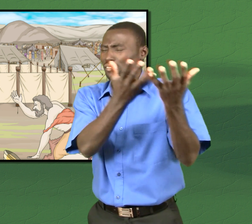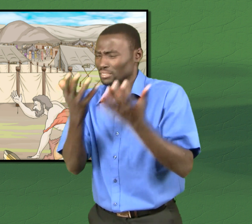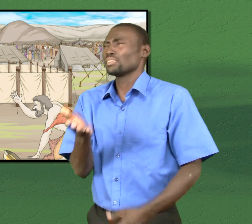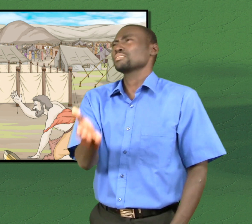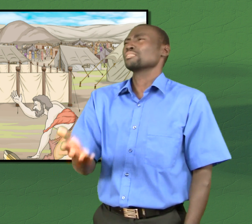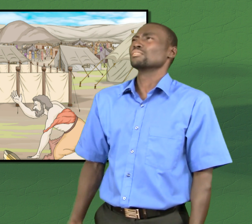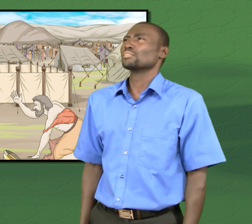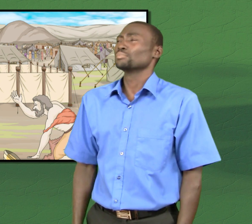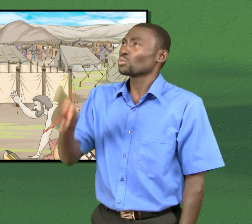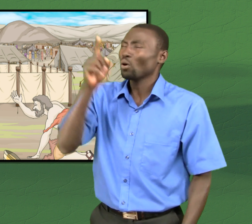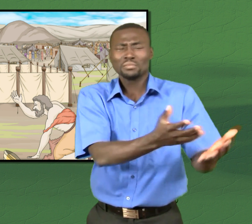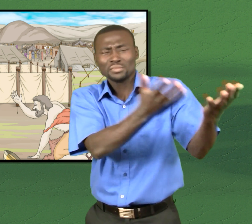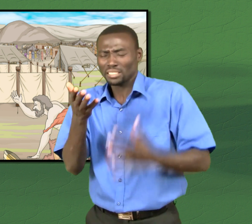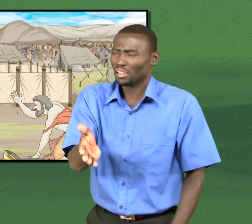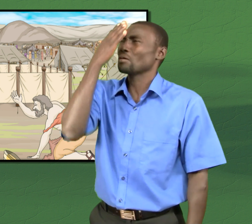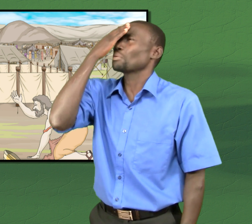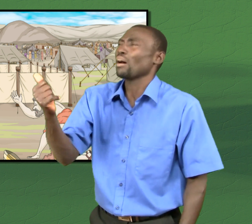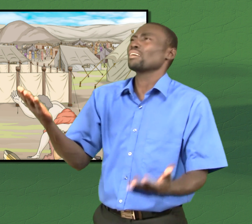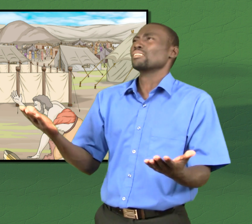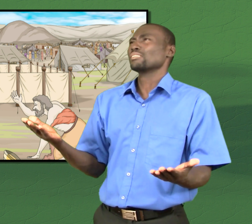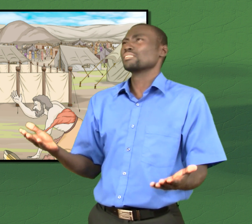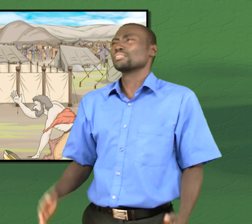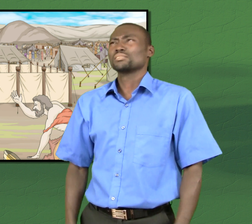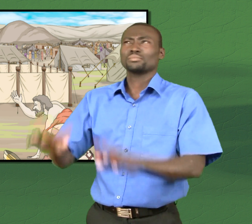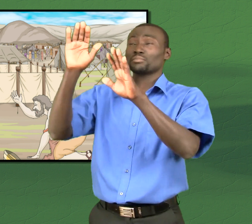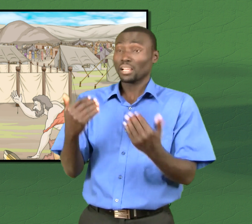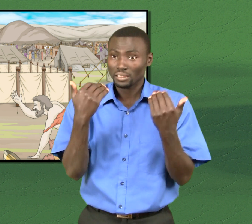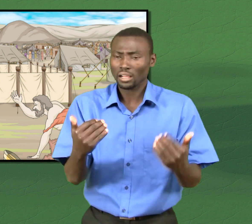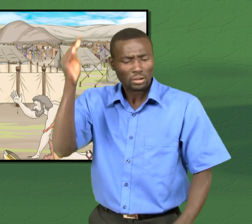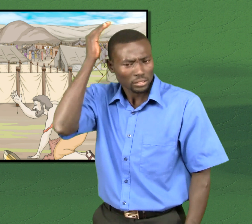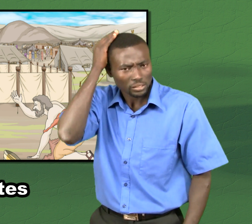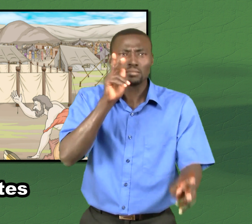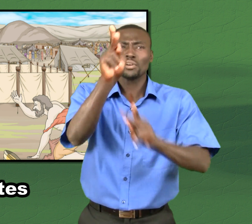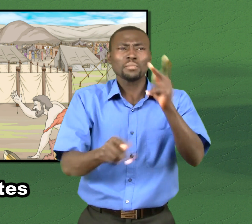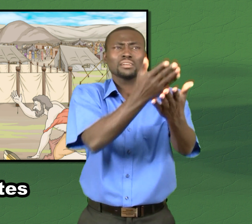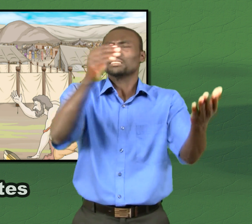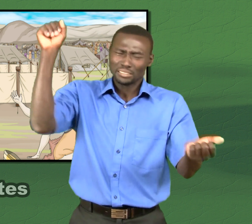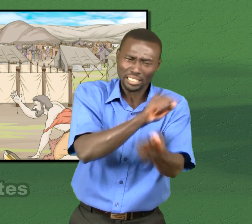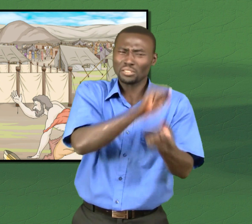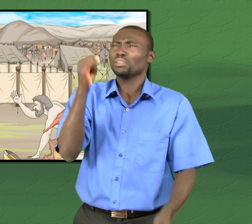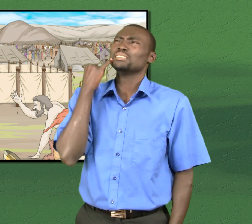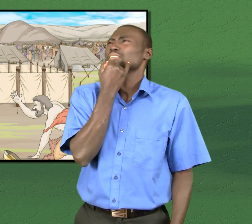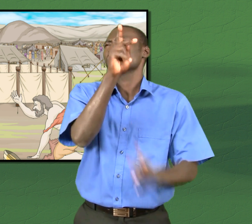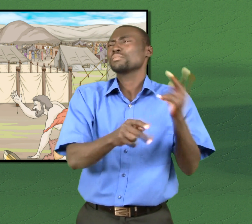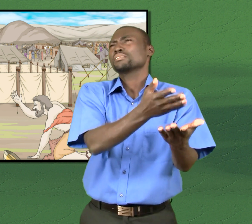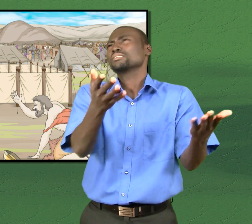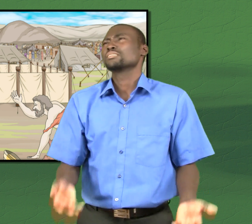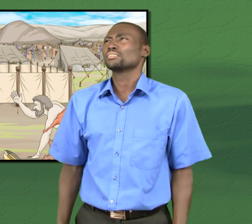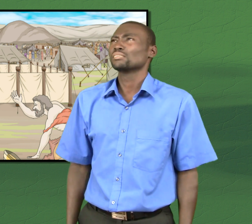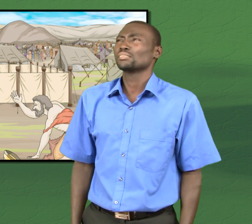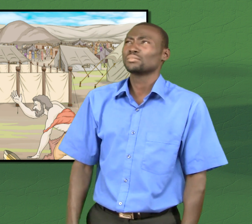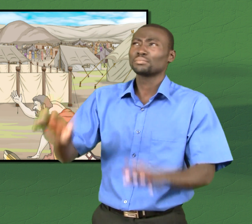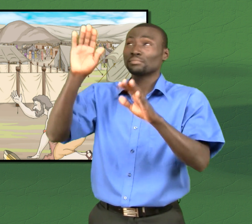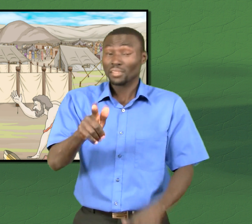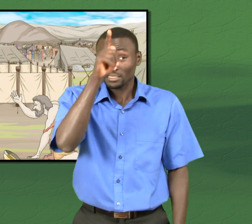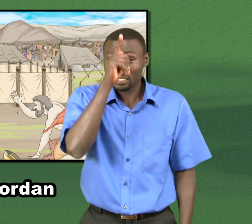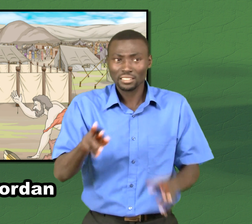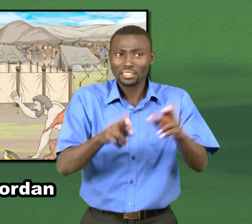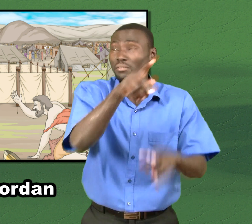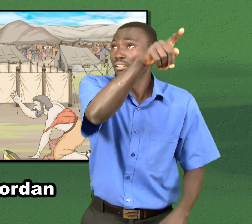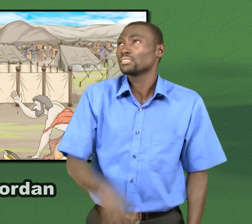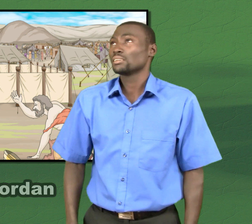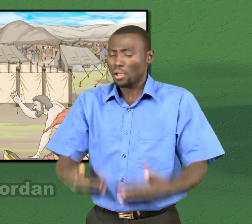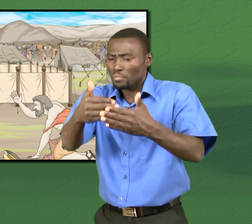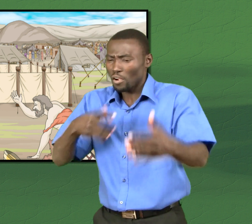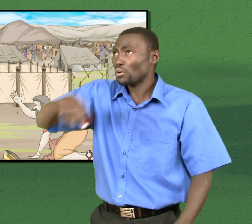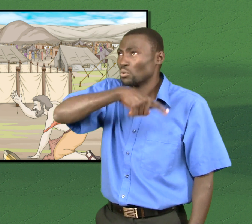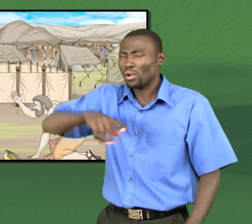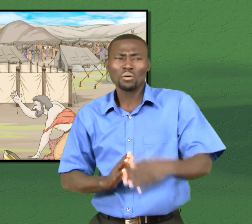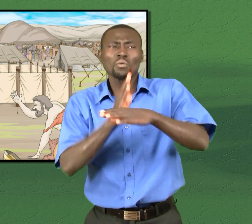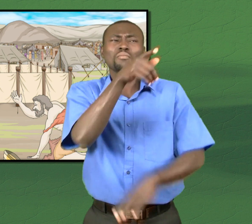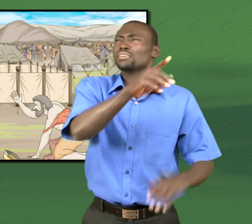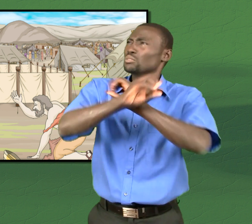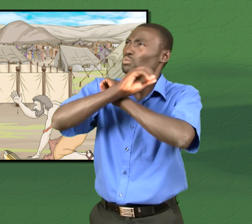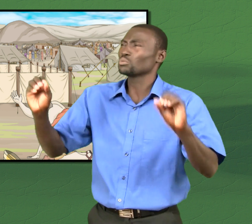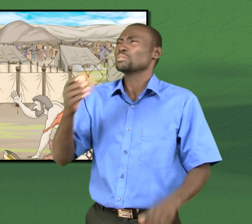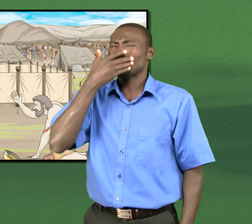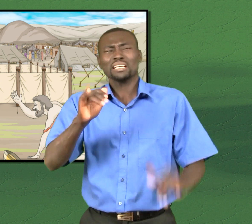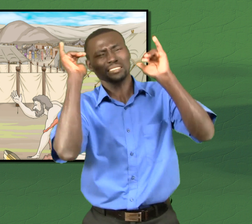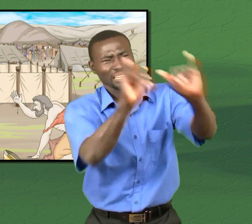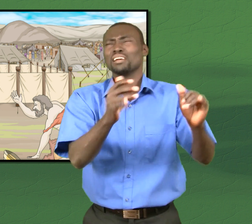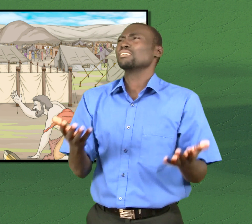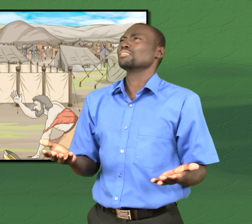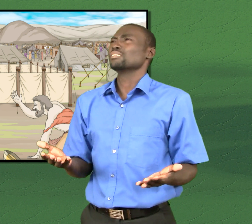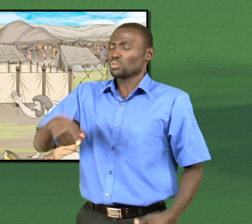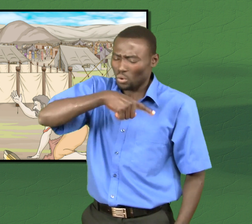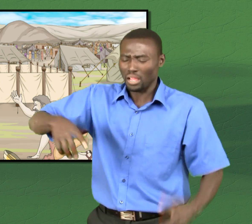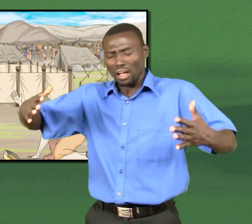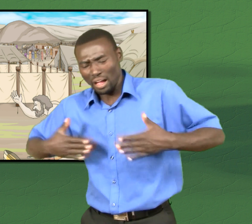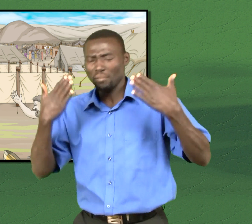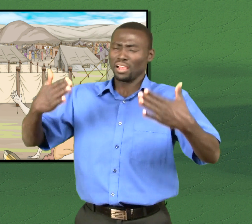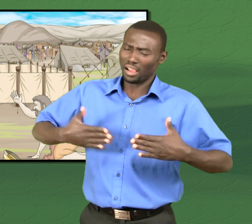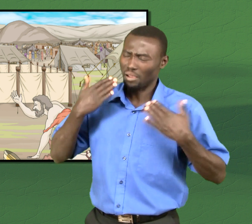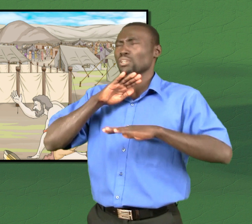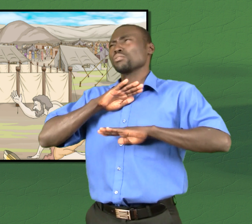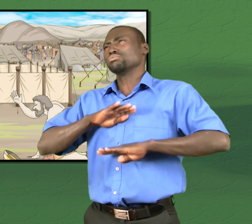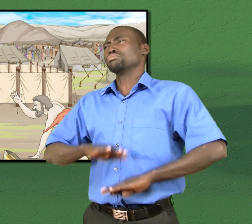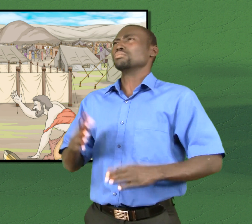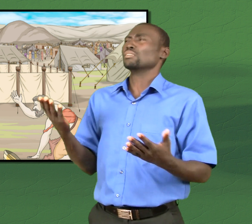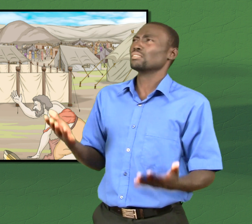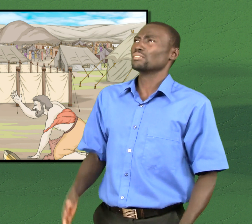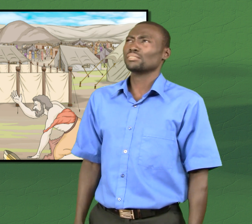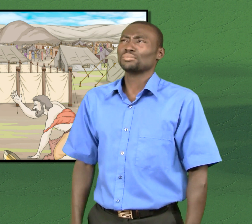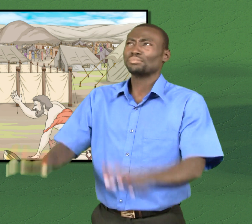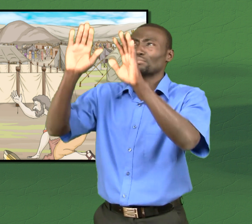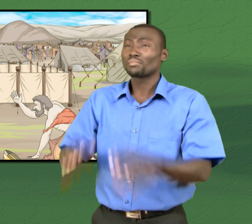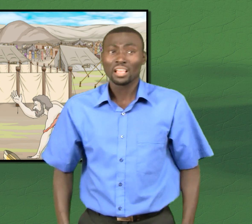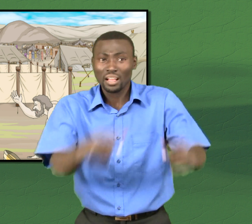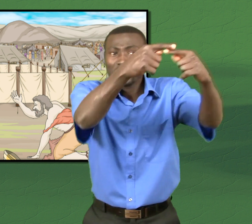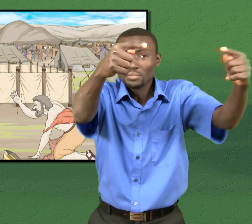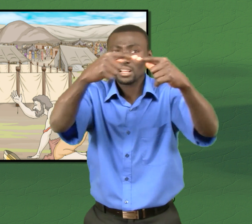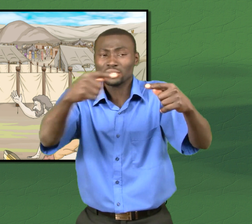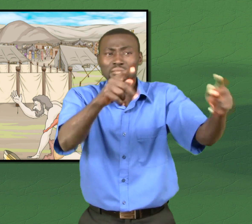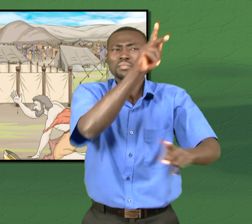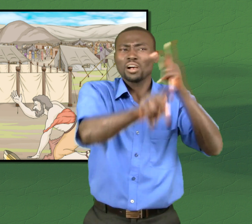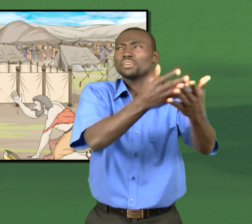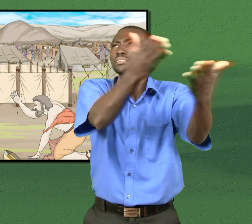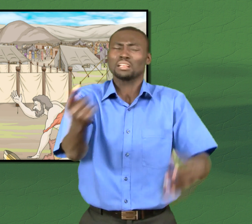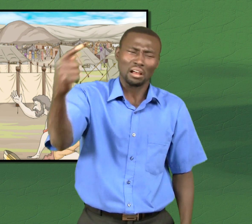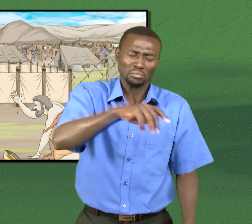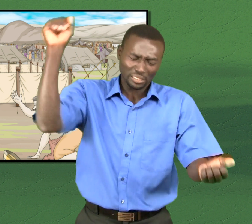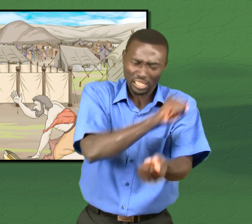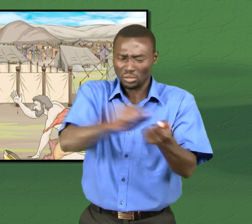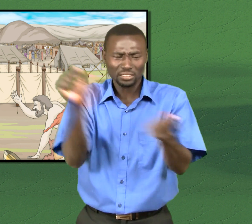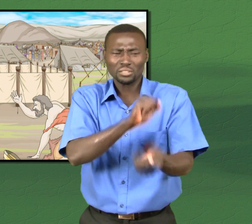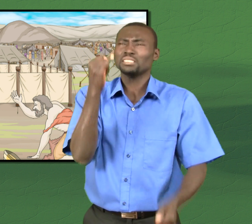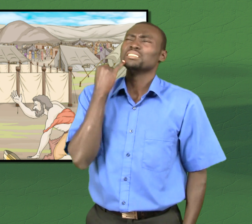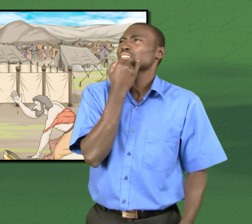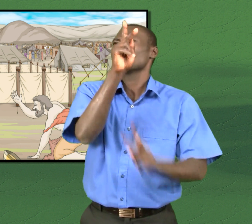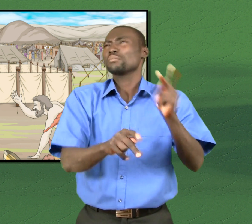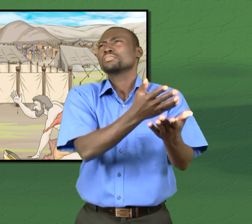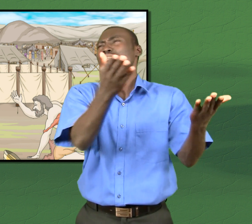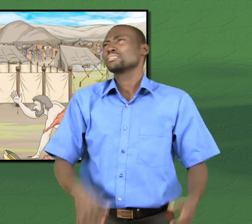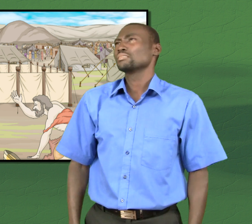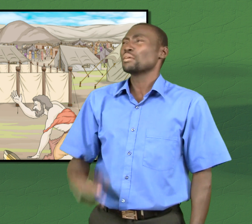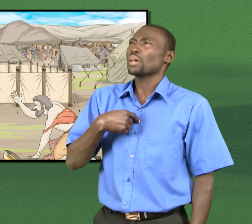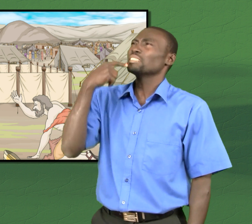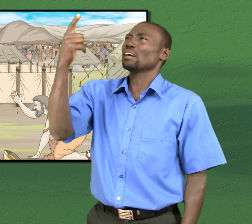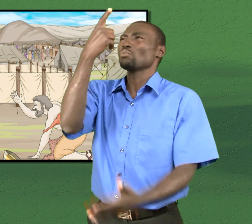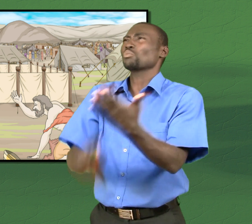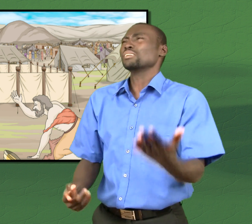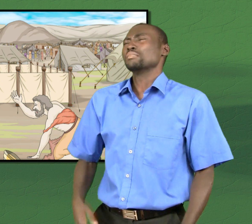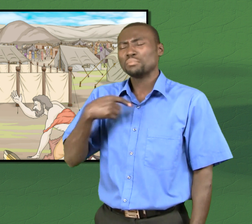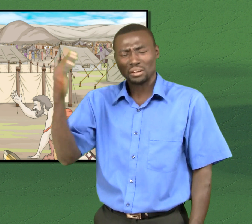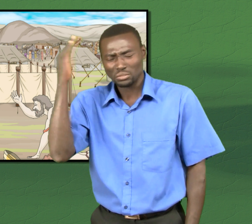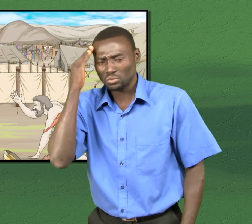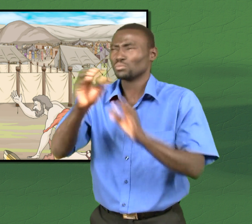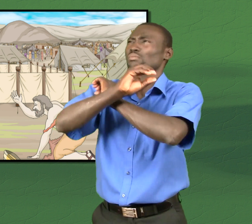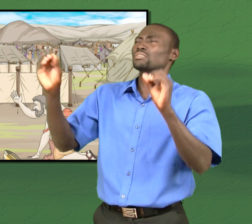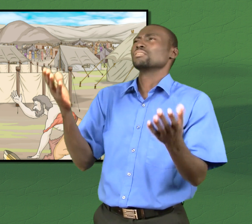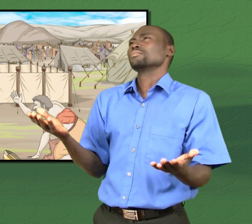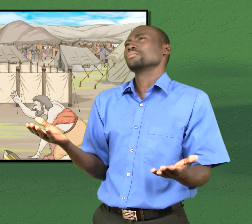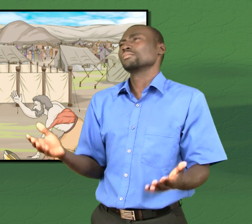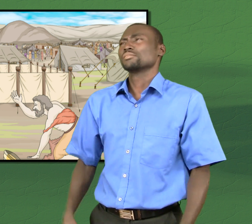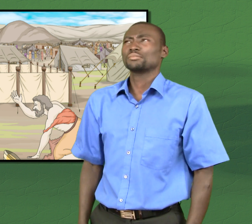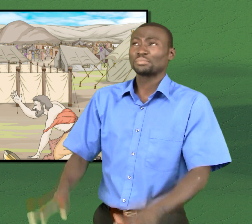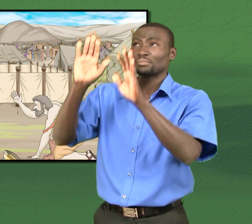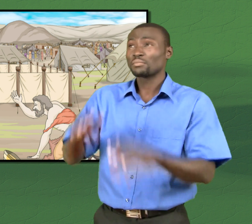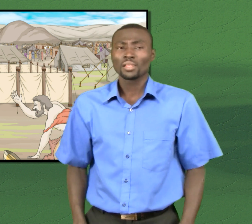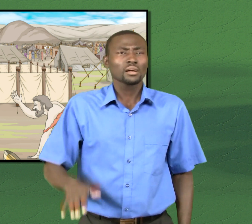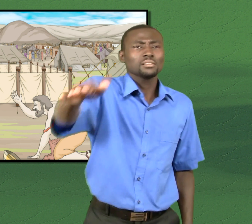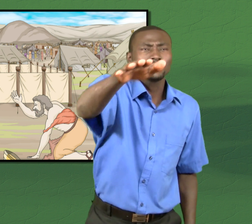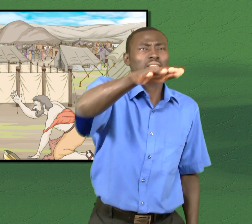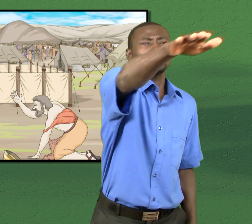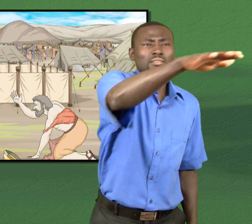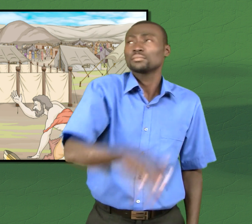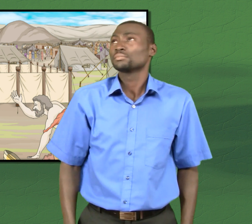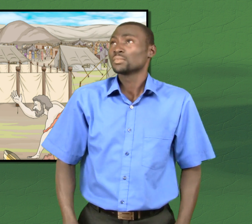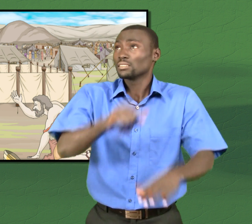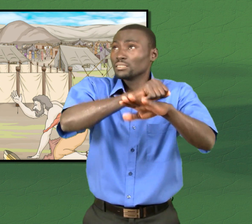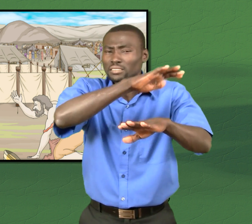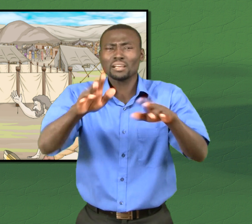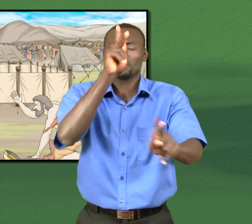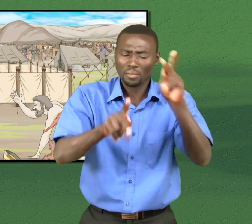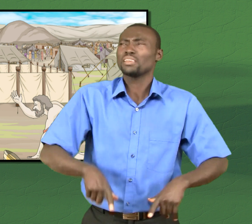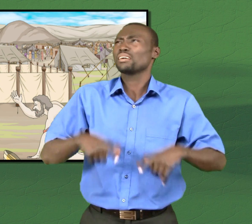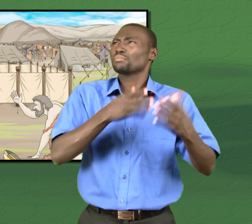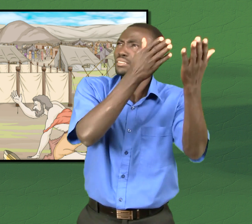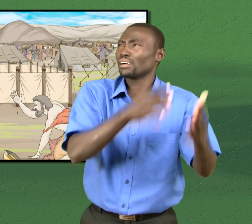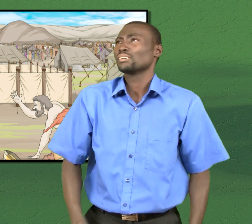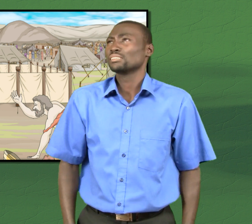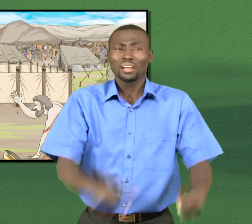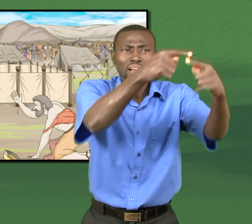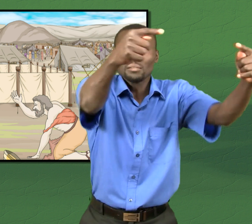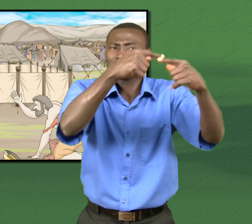If only we had been content to stay on the other side of the Jordan! O Lord, what can I say, now that Israel has turned its back and run from its enemies?